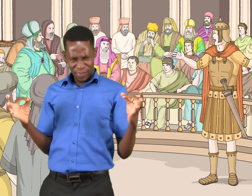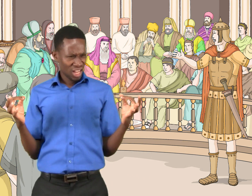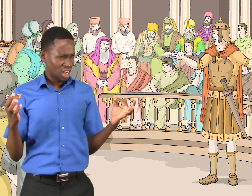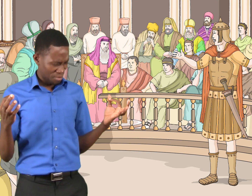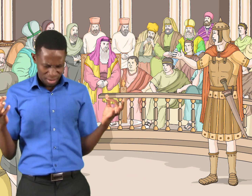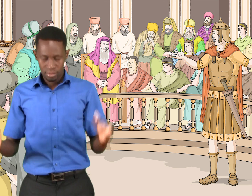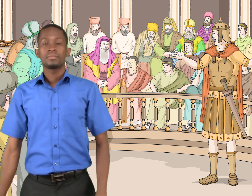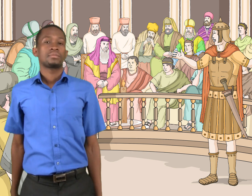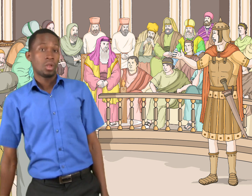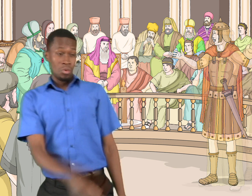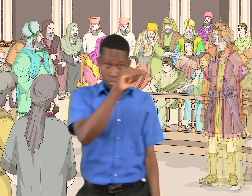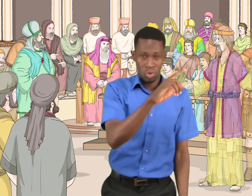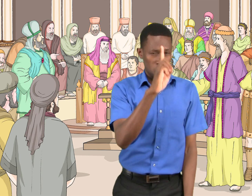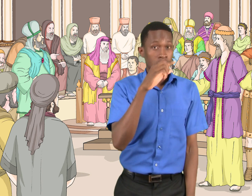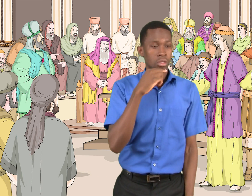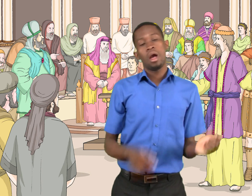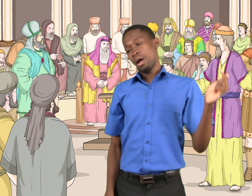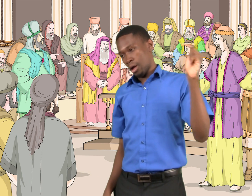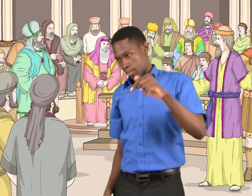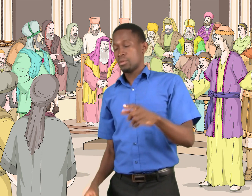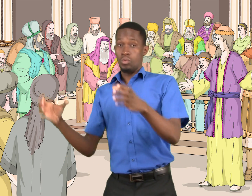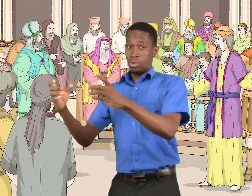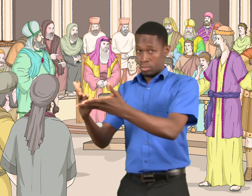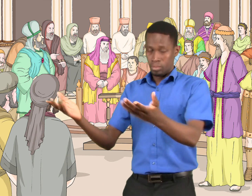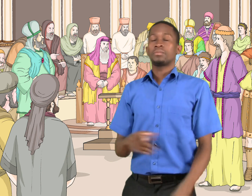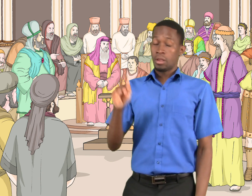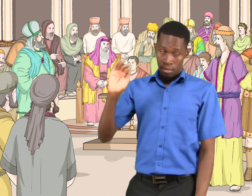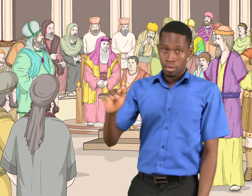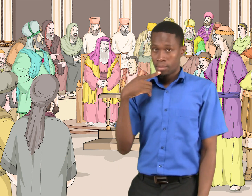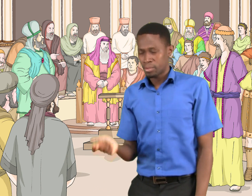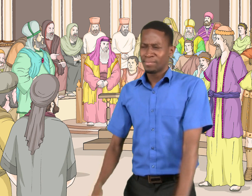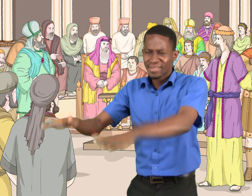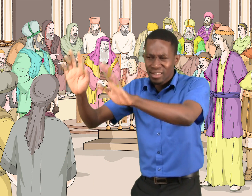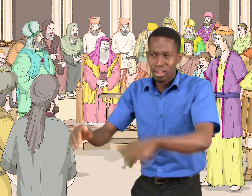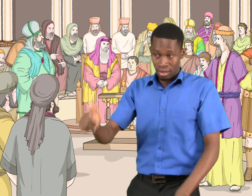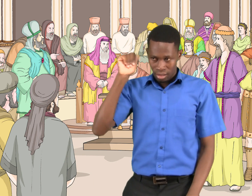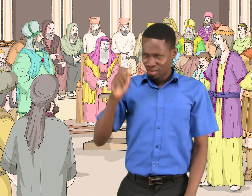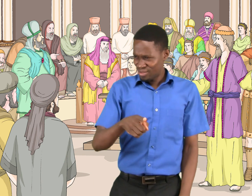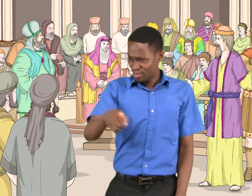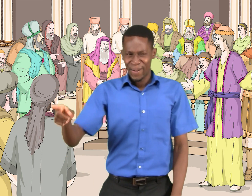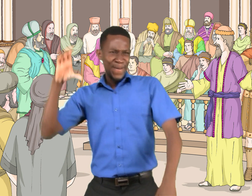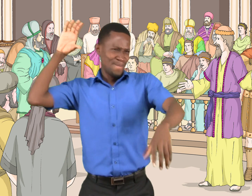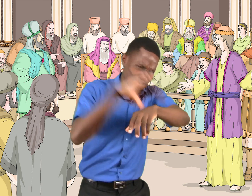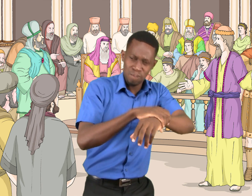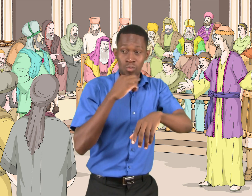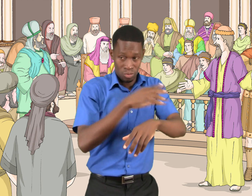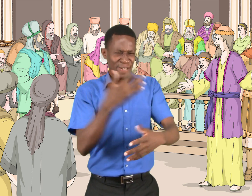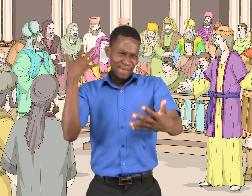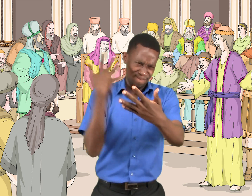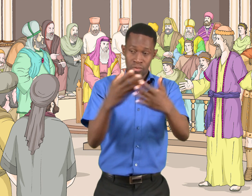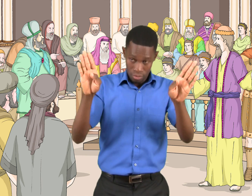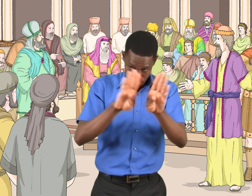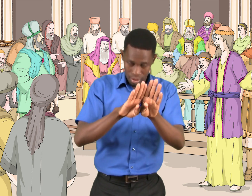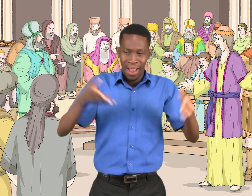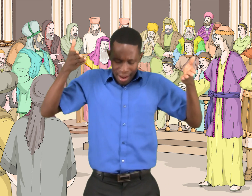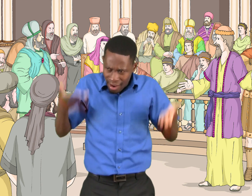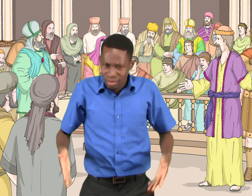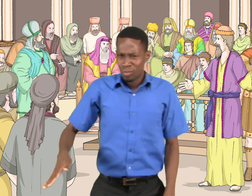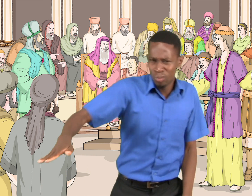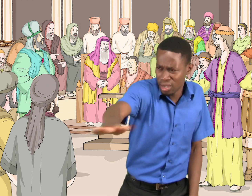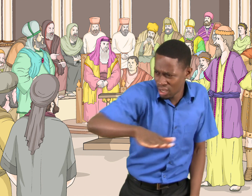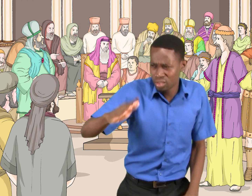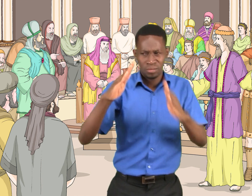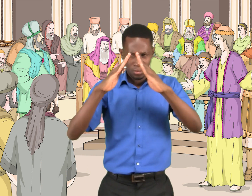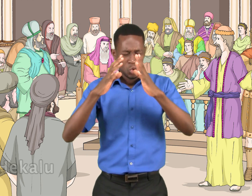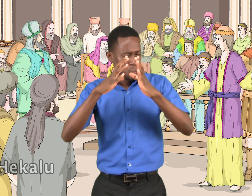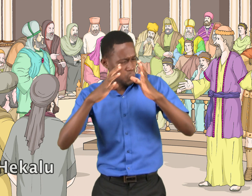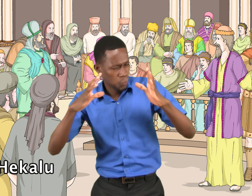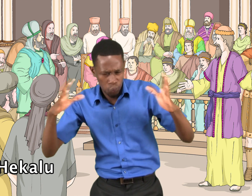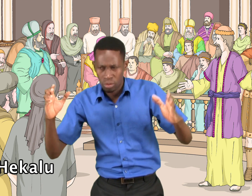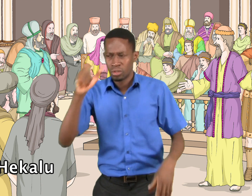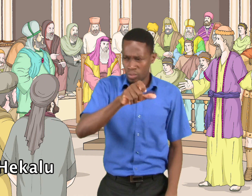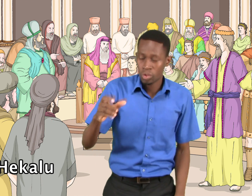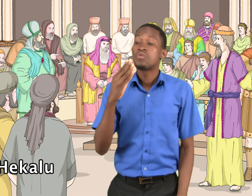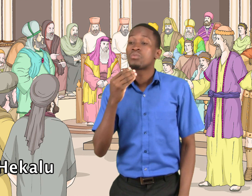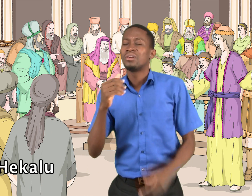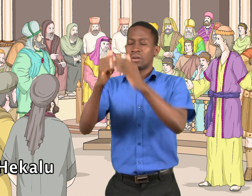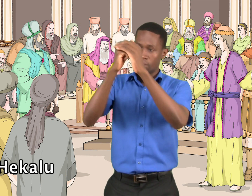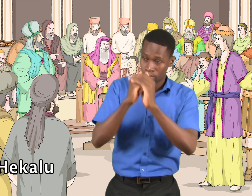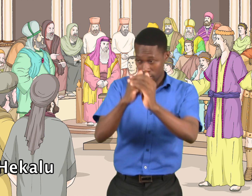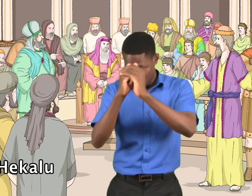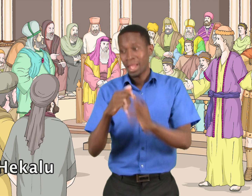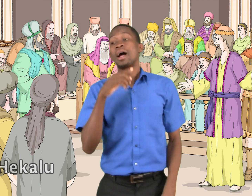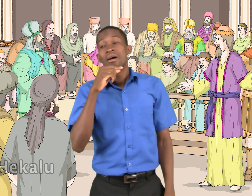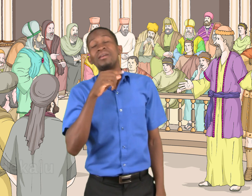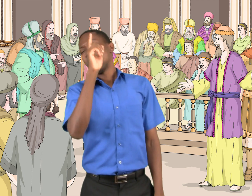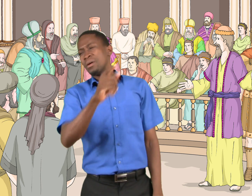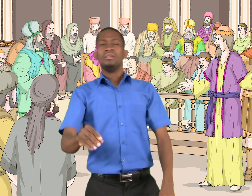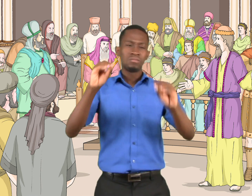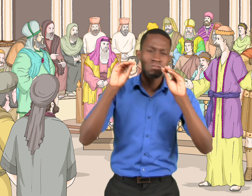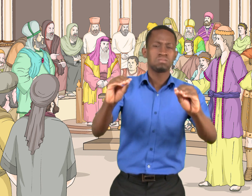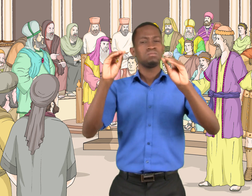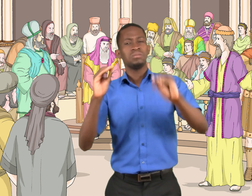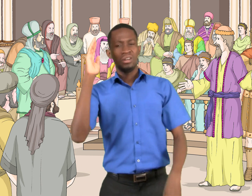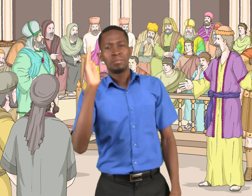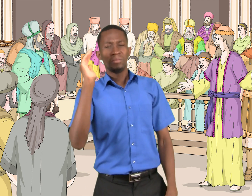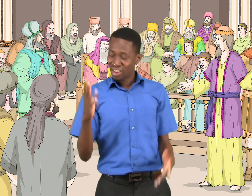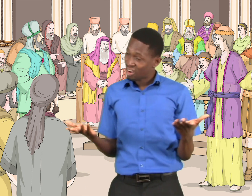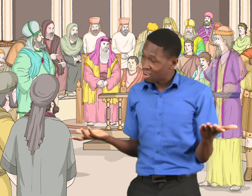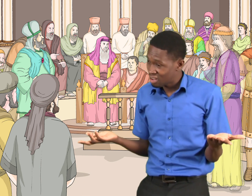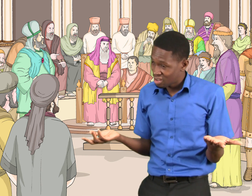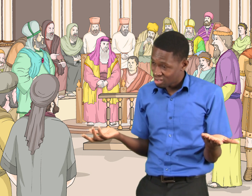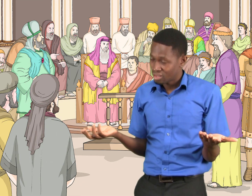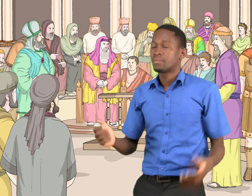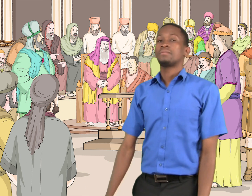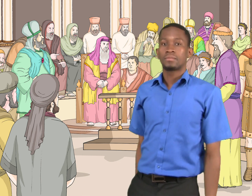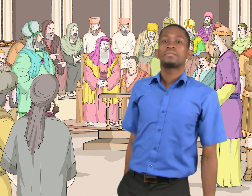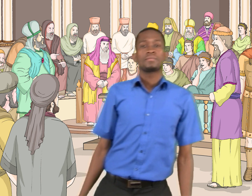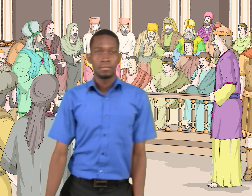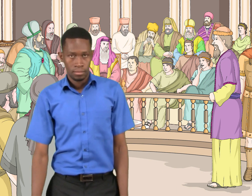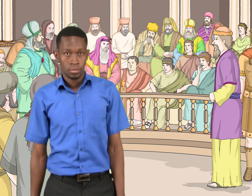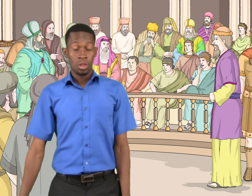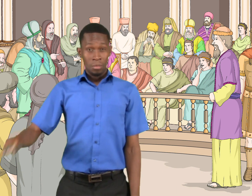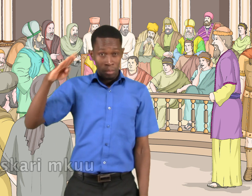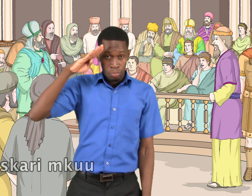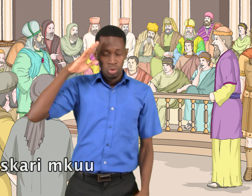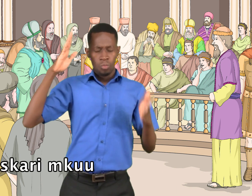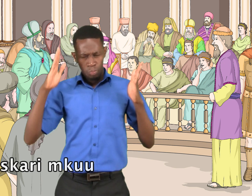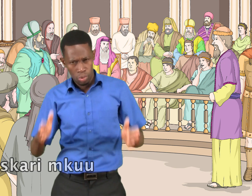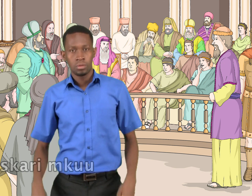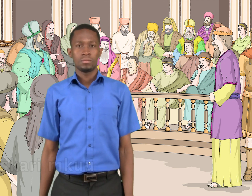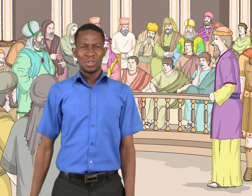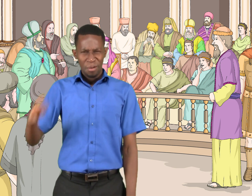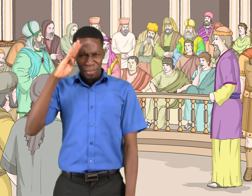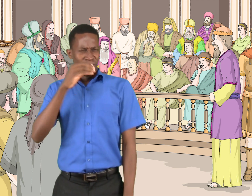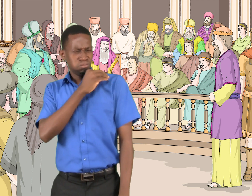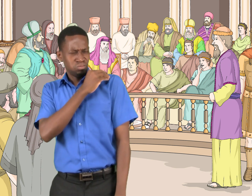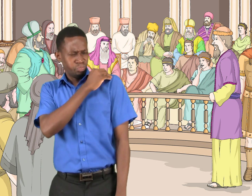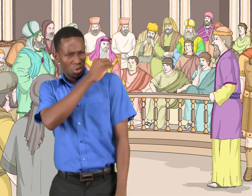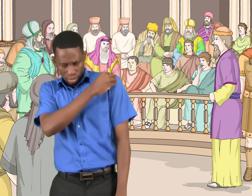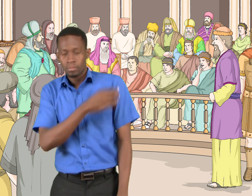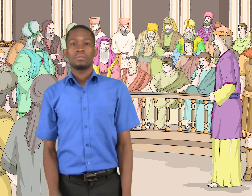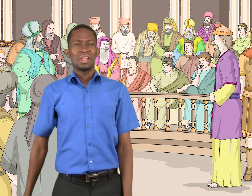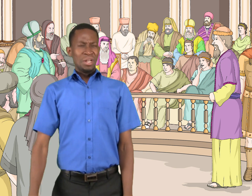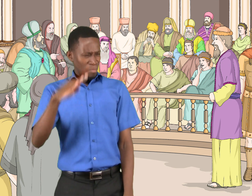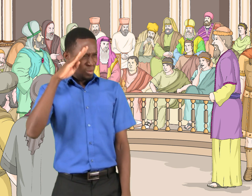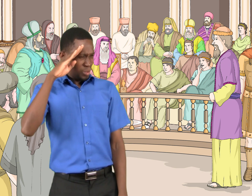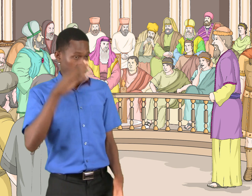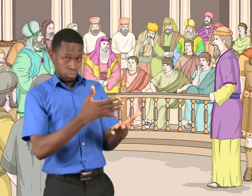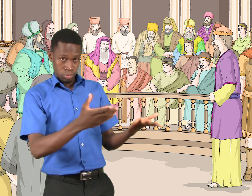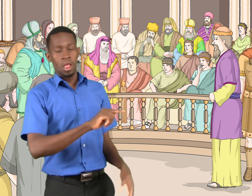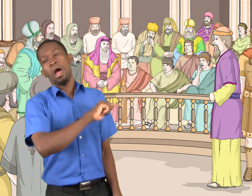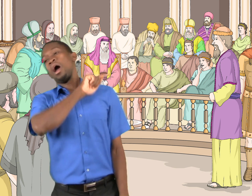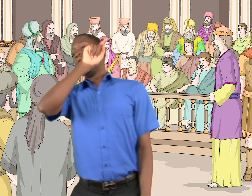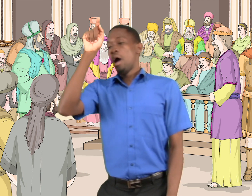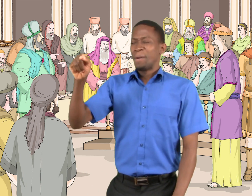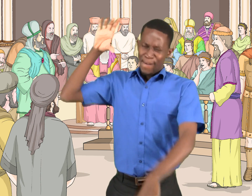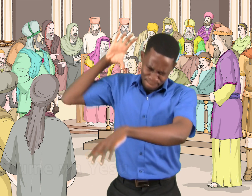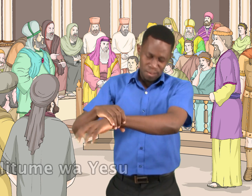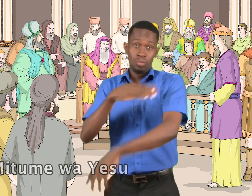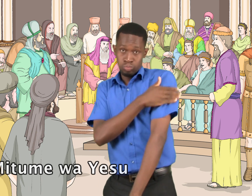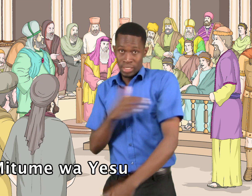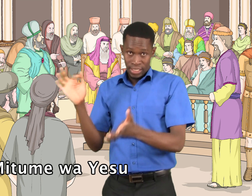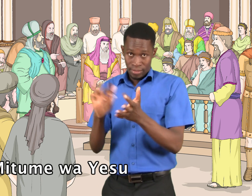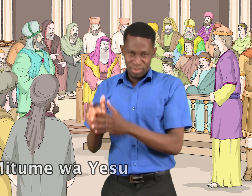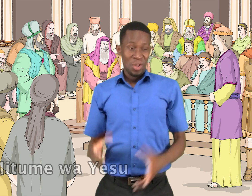Then someone came in and announced, “Look, the men you put in jail are standing in the temple courts teaching the people!”